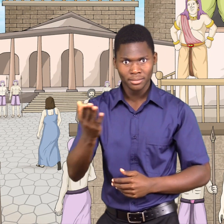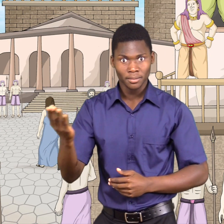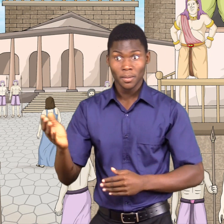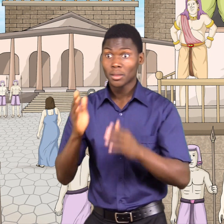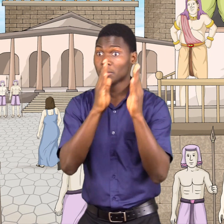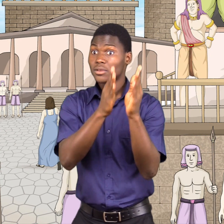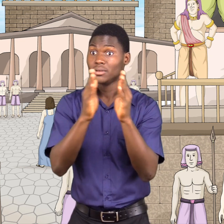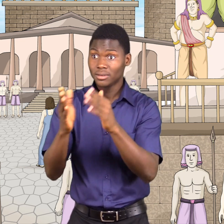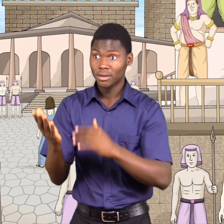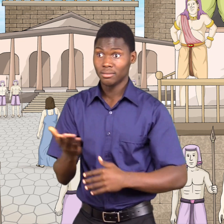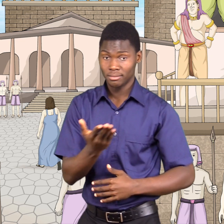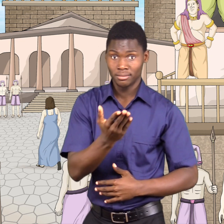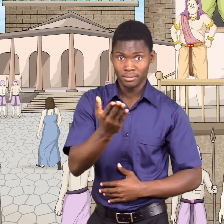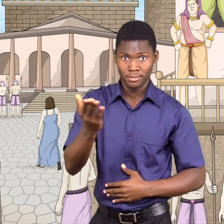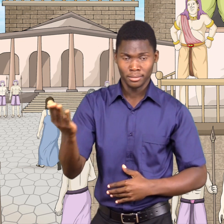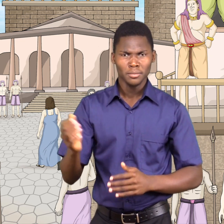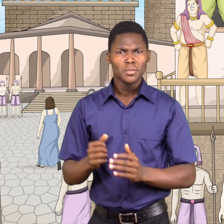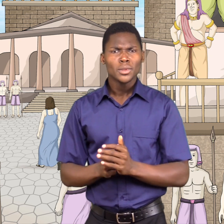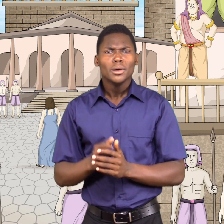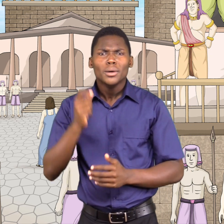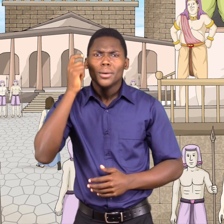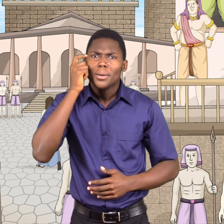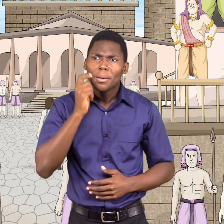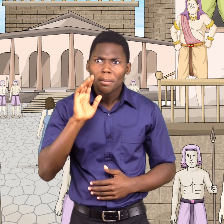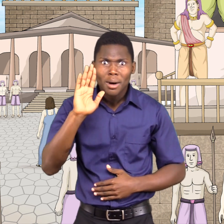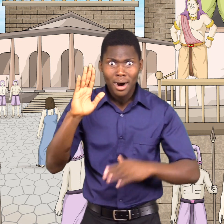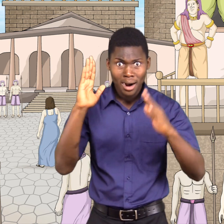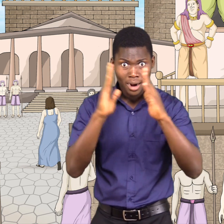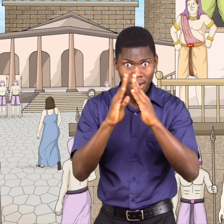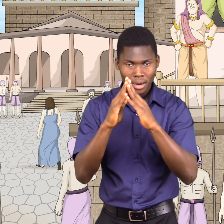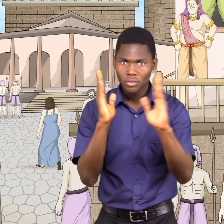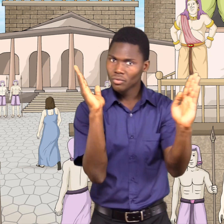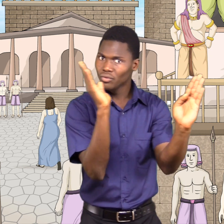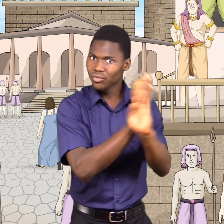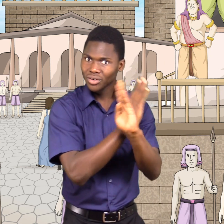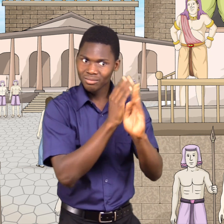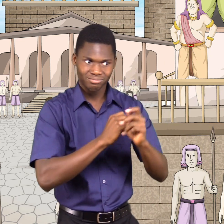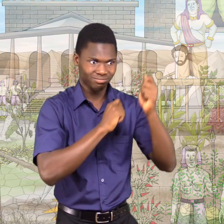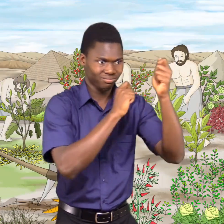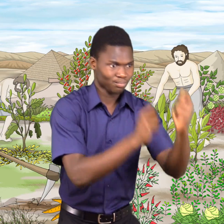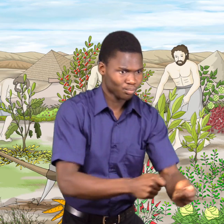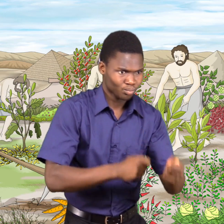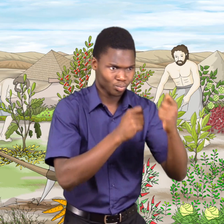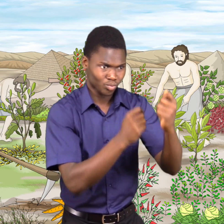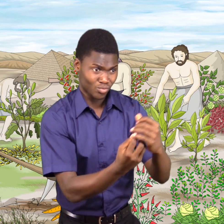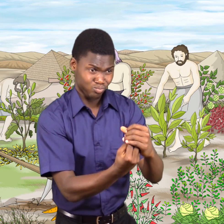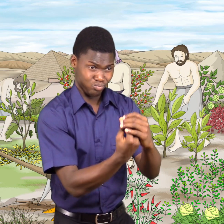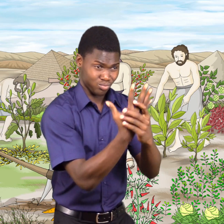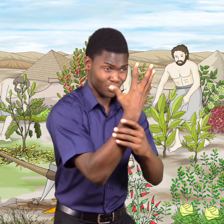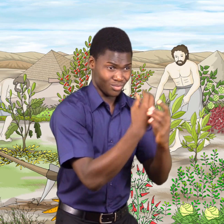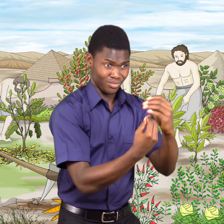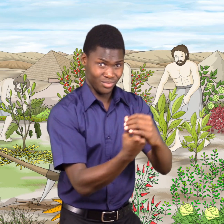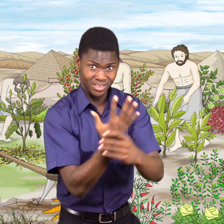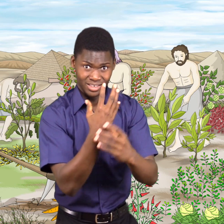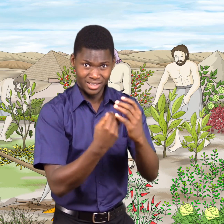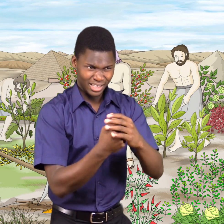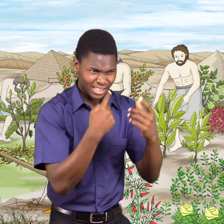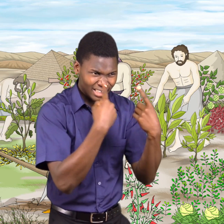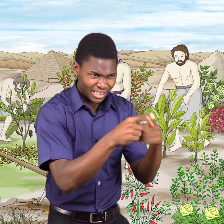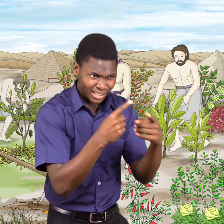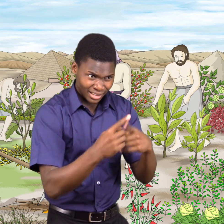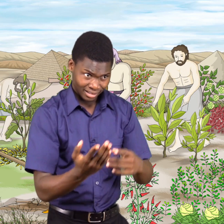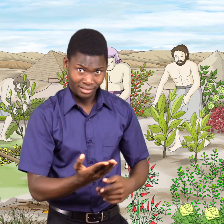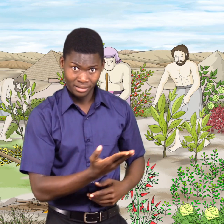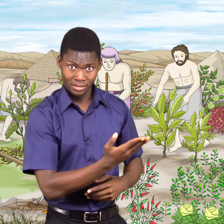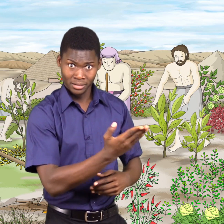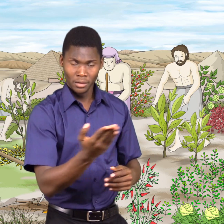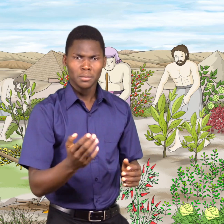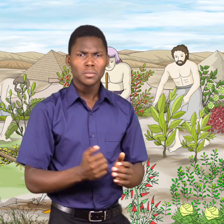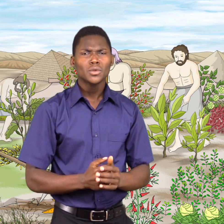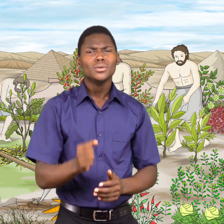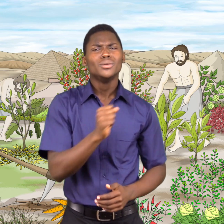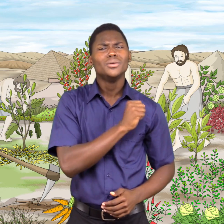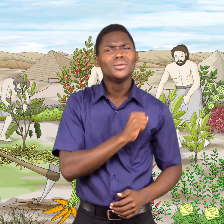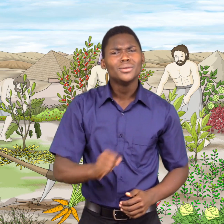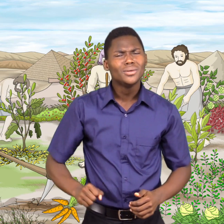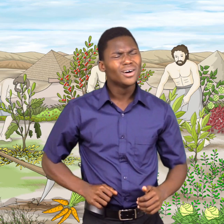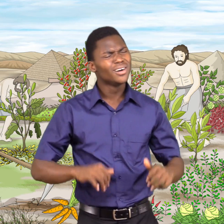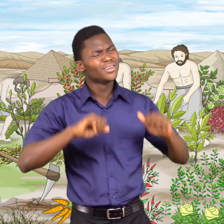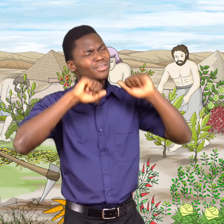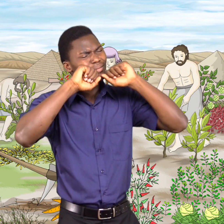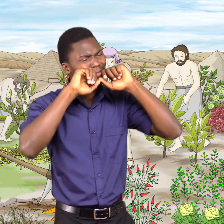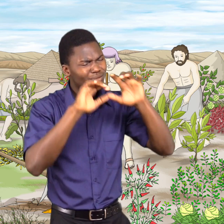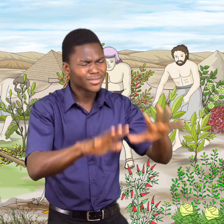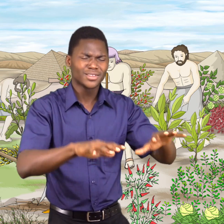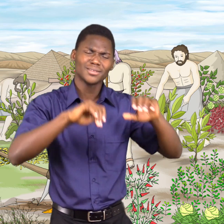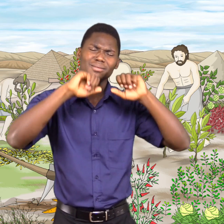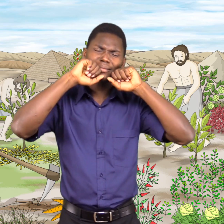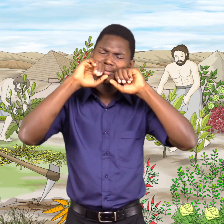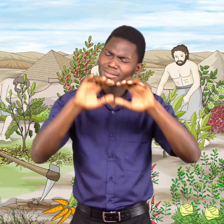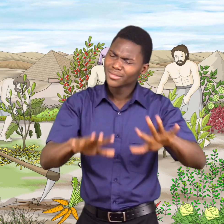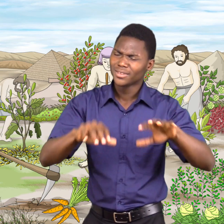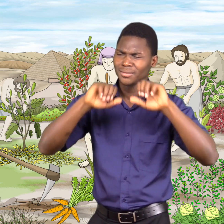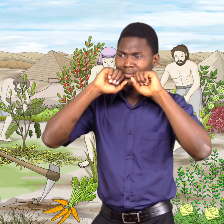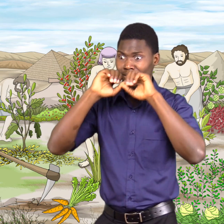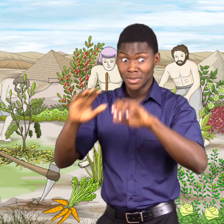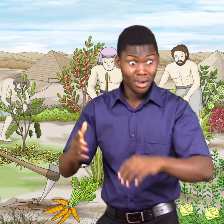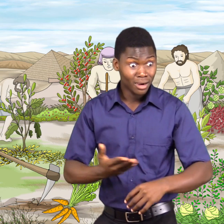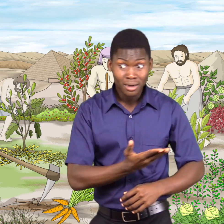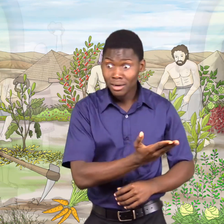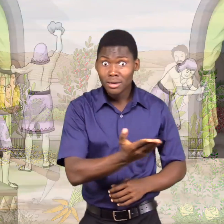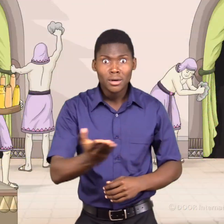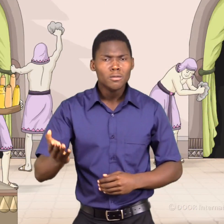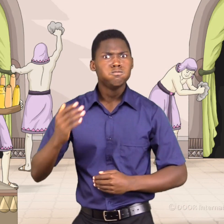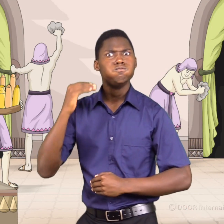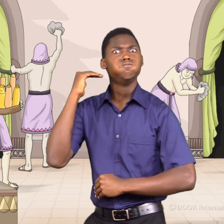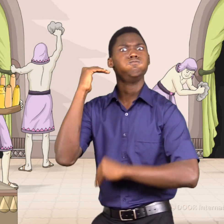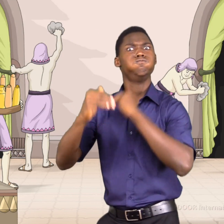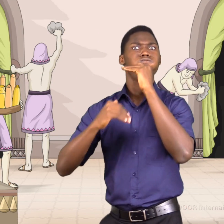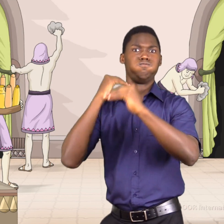The LORD’s blessing was on everything he owned, both in his house and in his field.